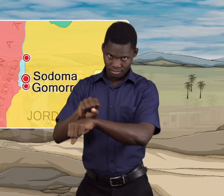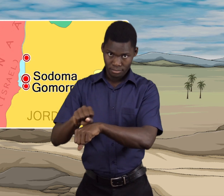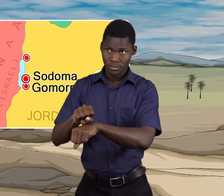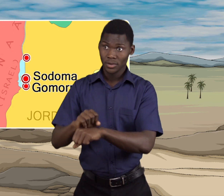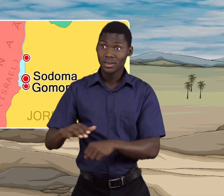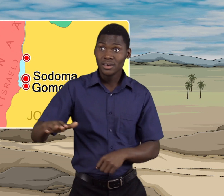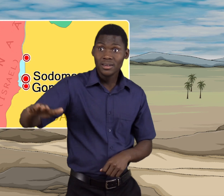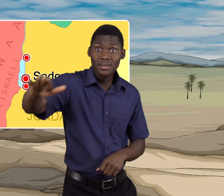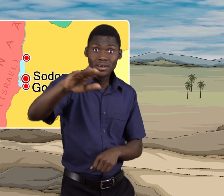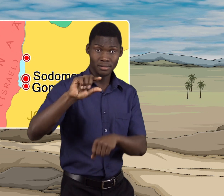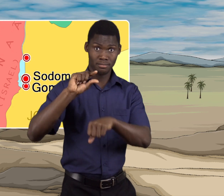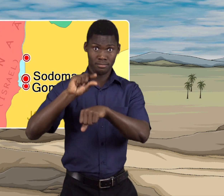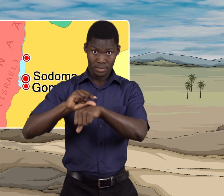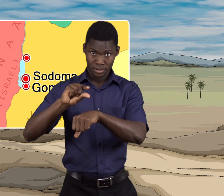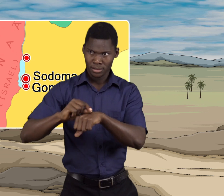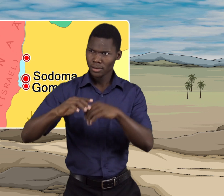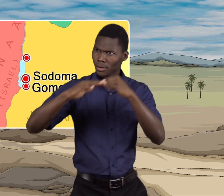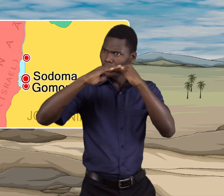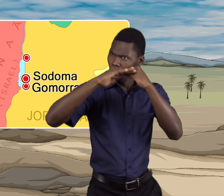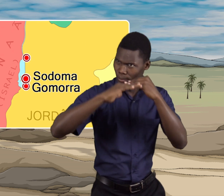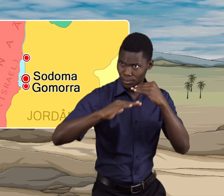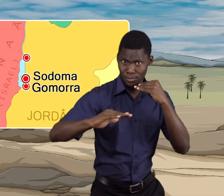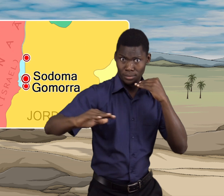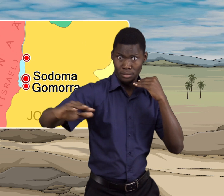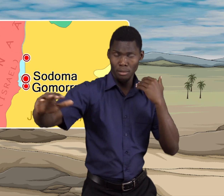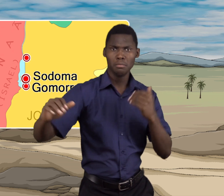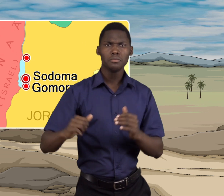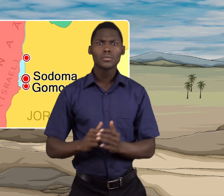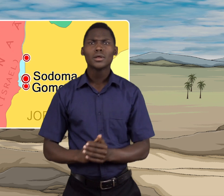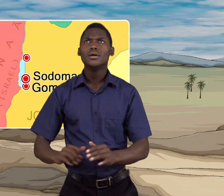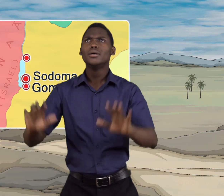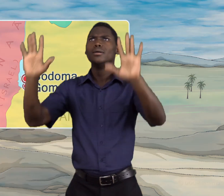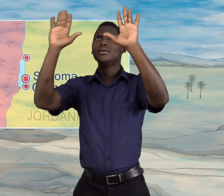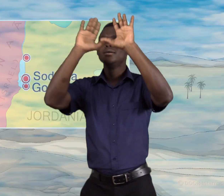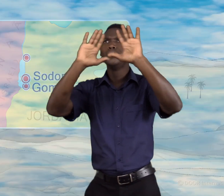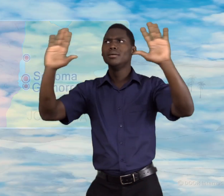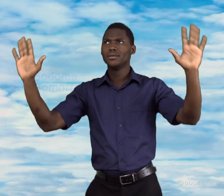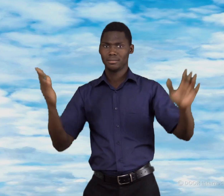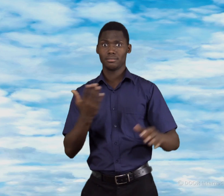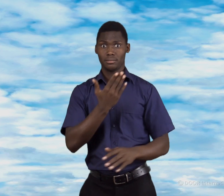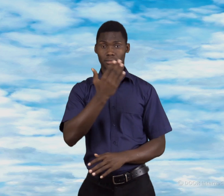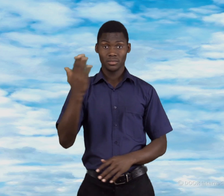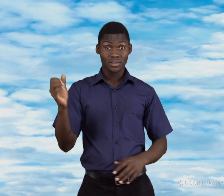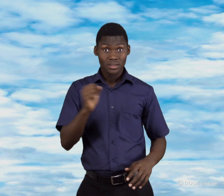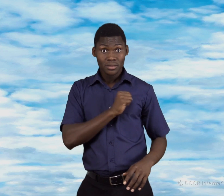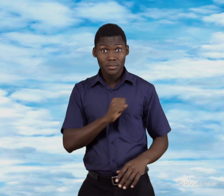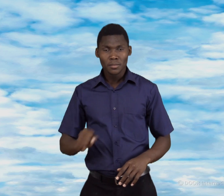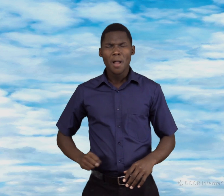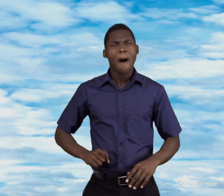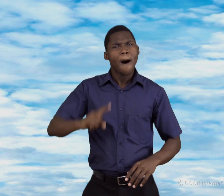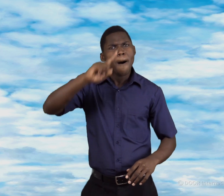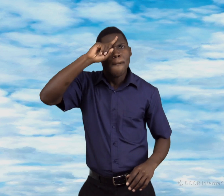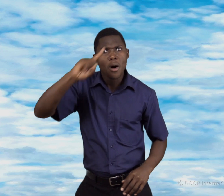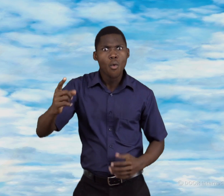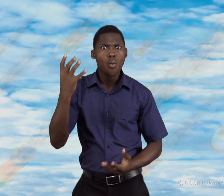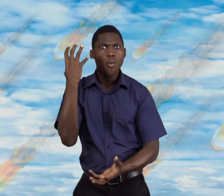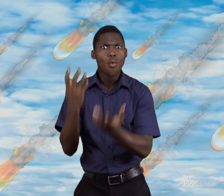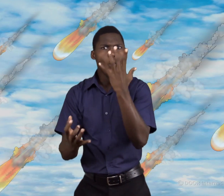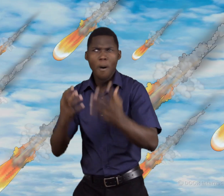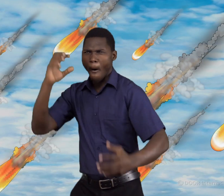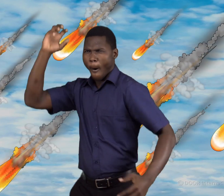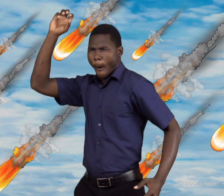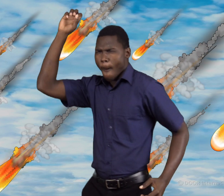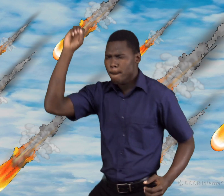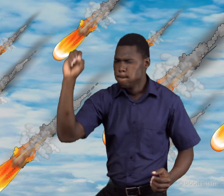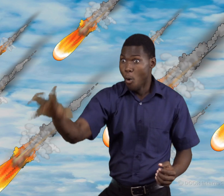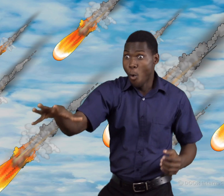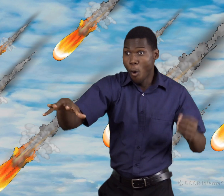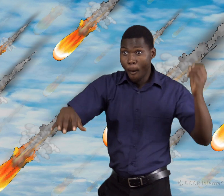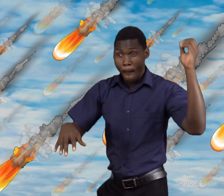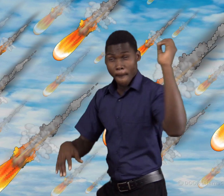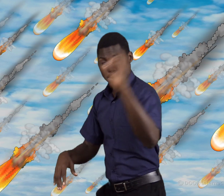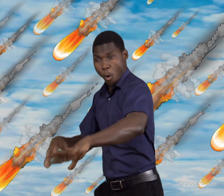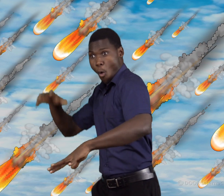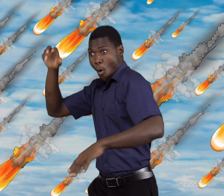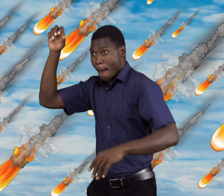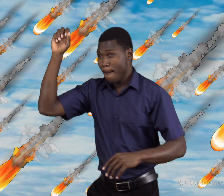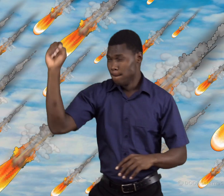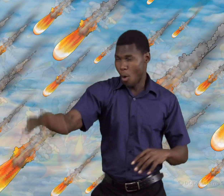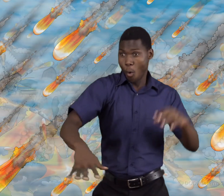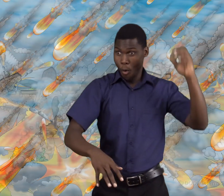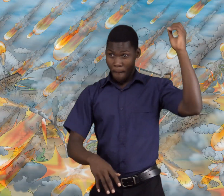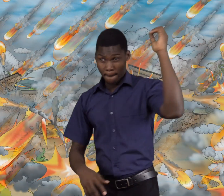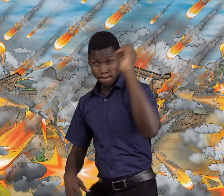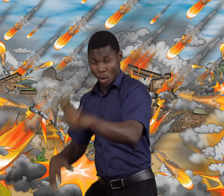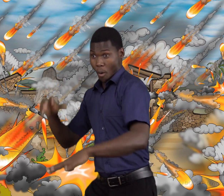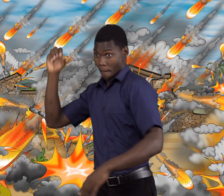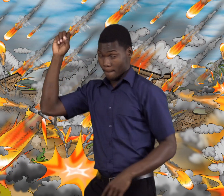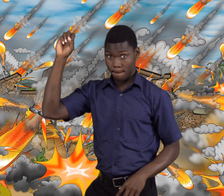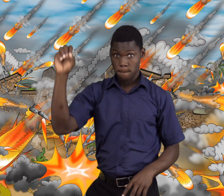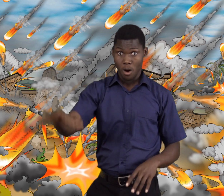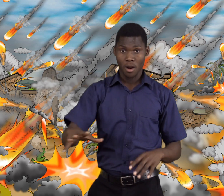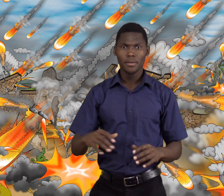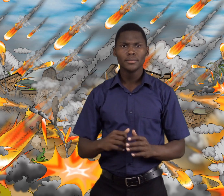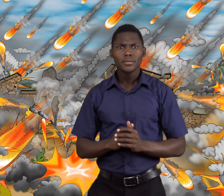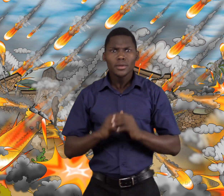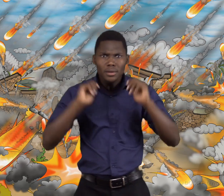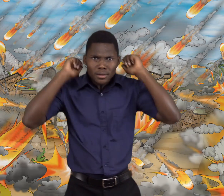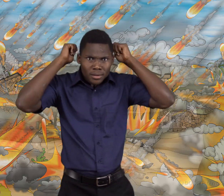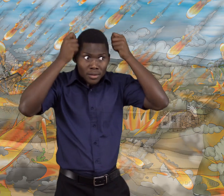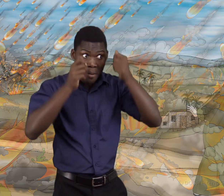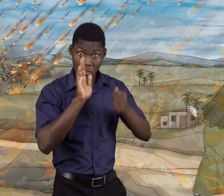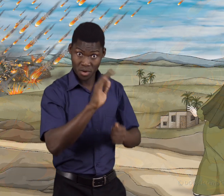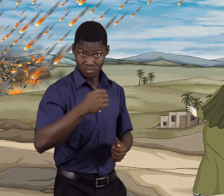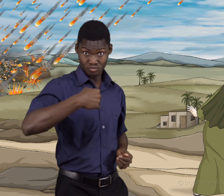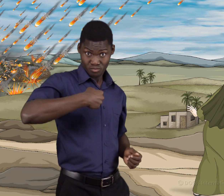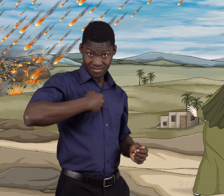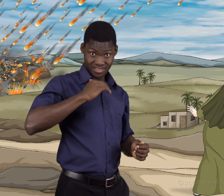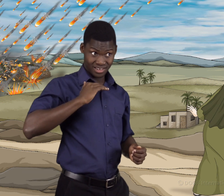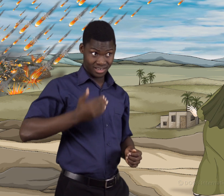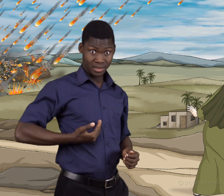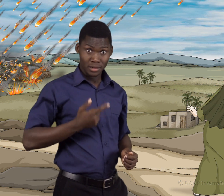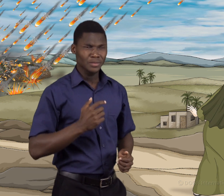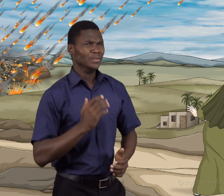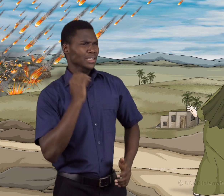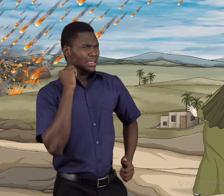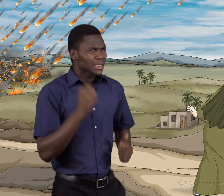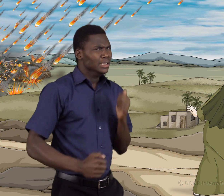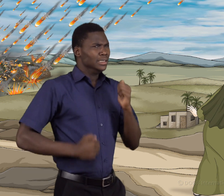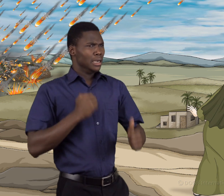Then the LORD rained down sulfur and fire on Sodom and Gomorrah—from the LORD out of the heavens. Thus He destroyed these cities and the entire plain, including all the inhabitants of the cities and everything that grew on the ground.